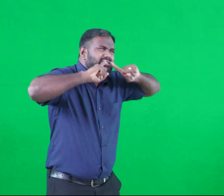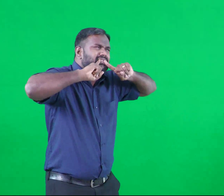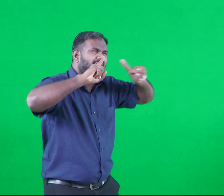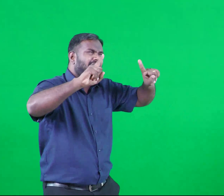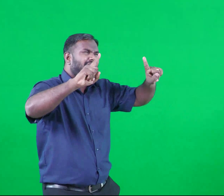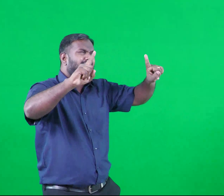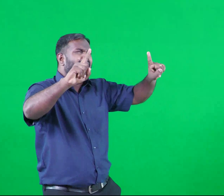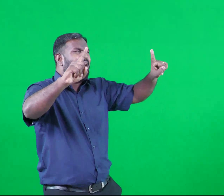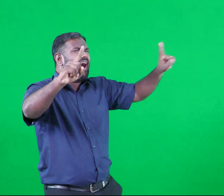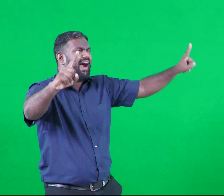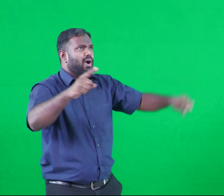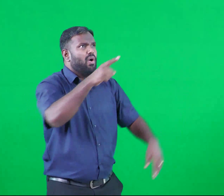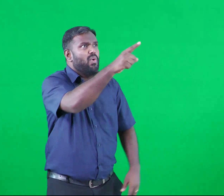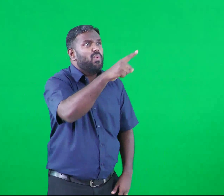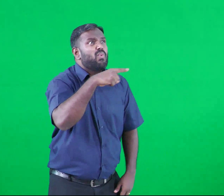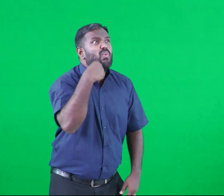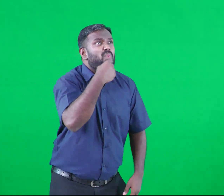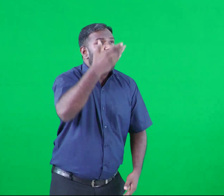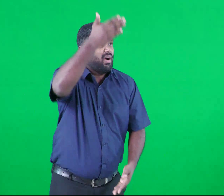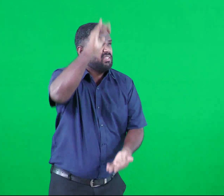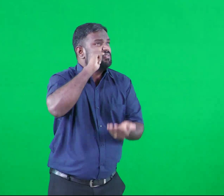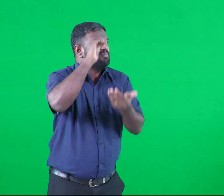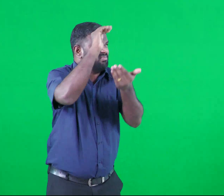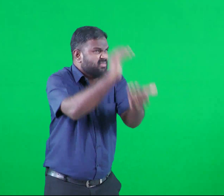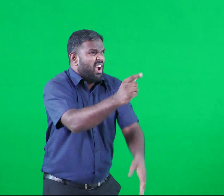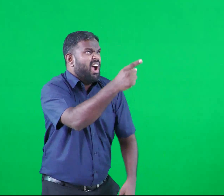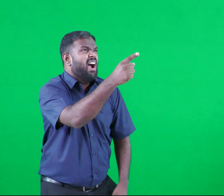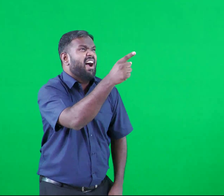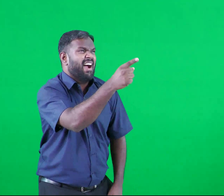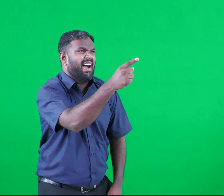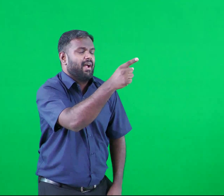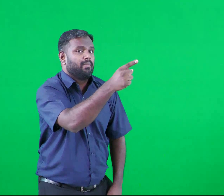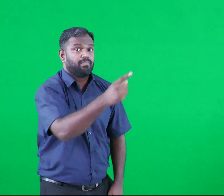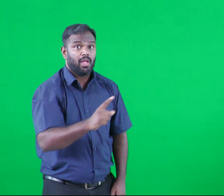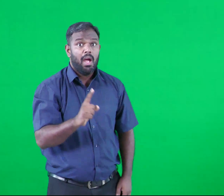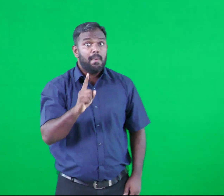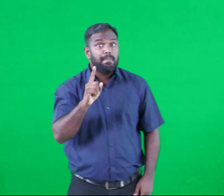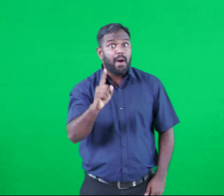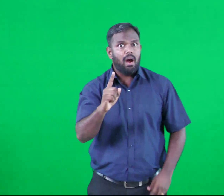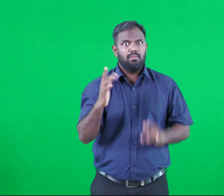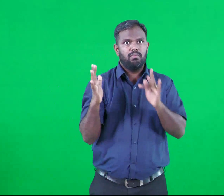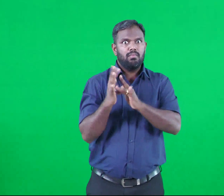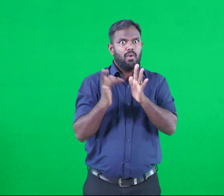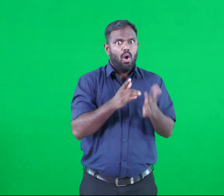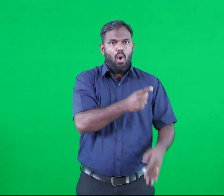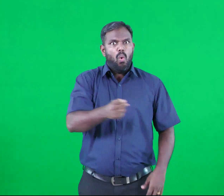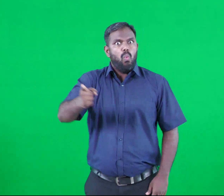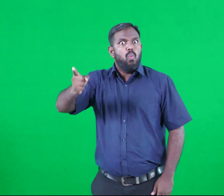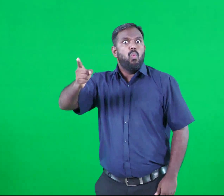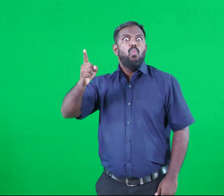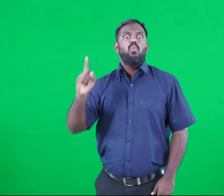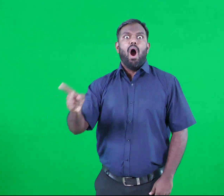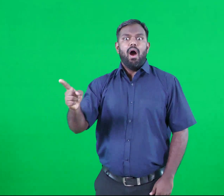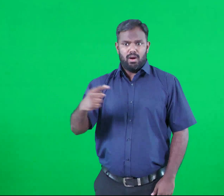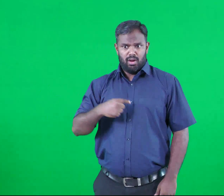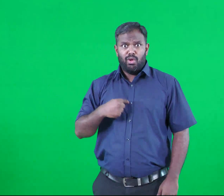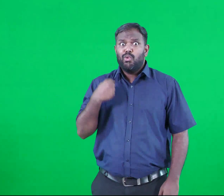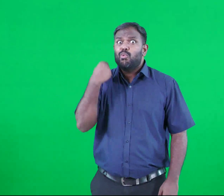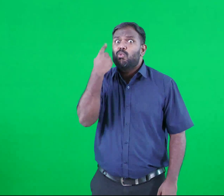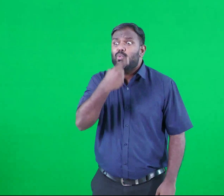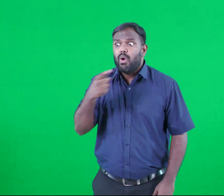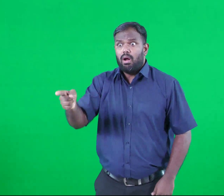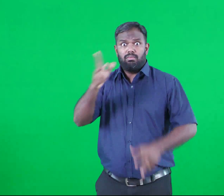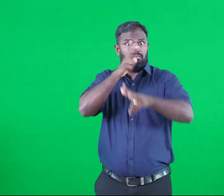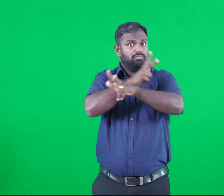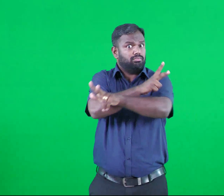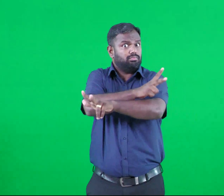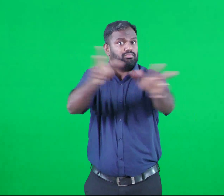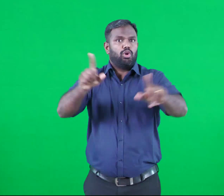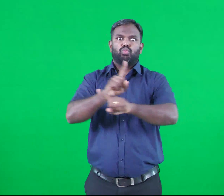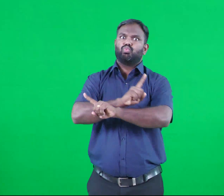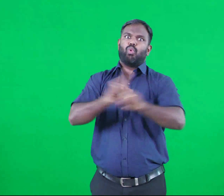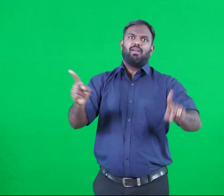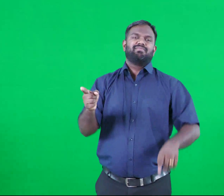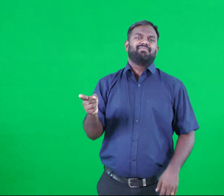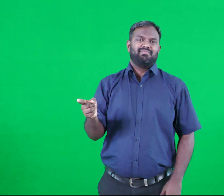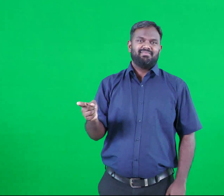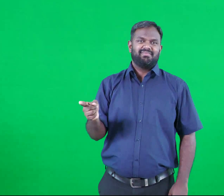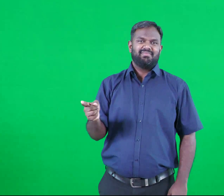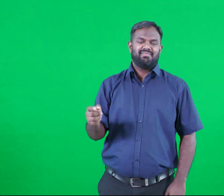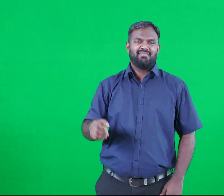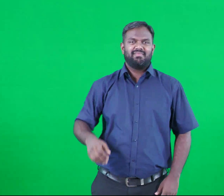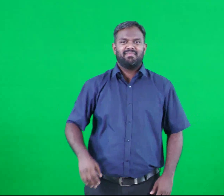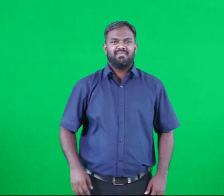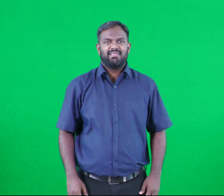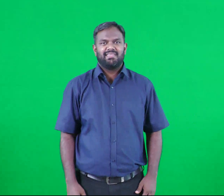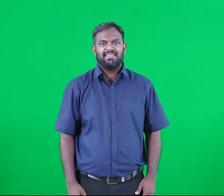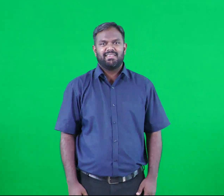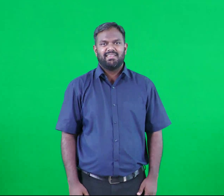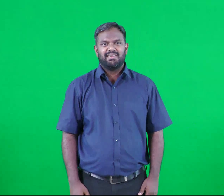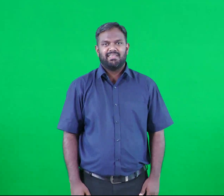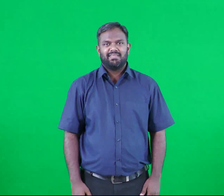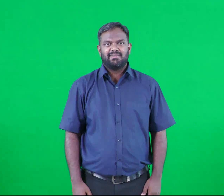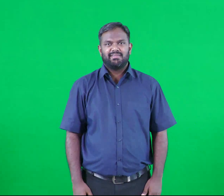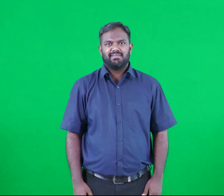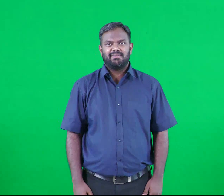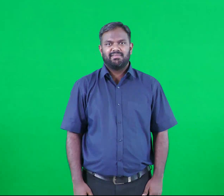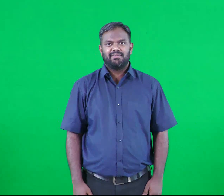But He warned them sternly not to make Him known.